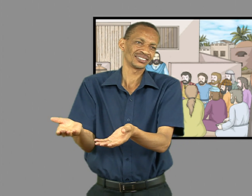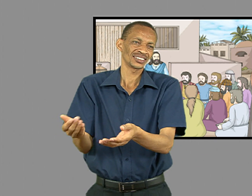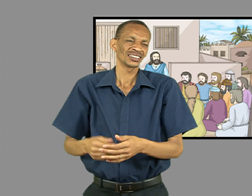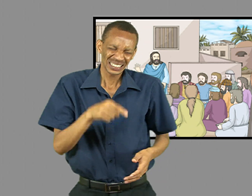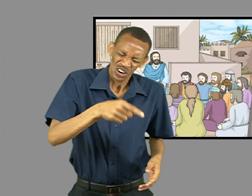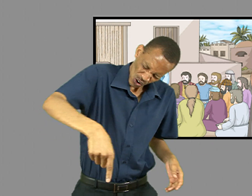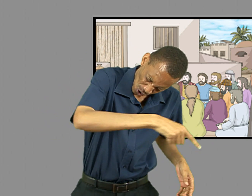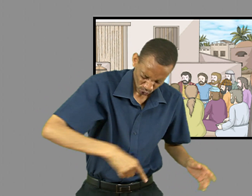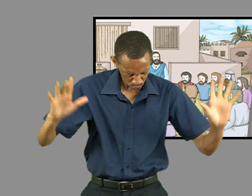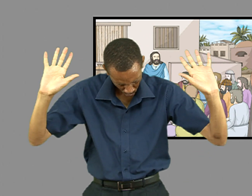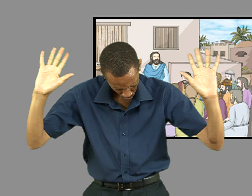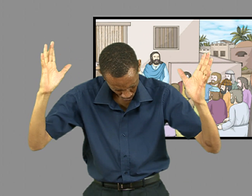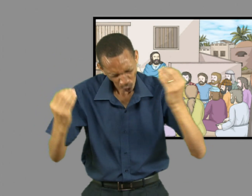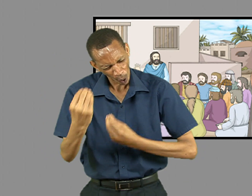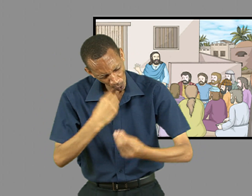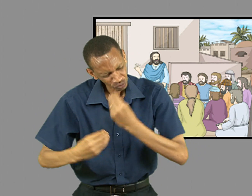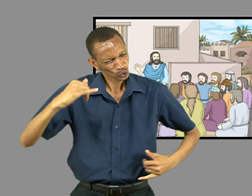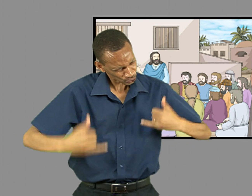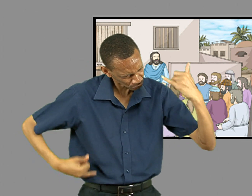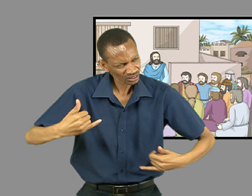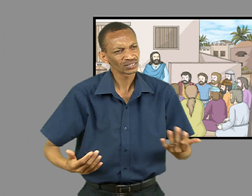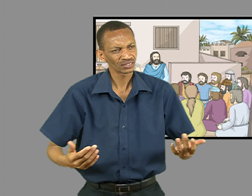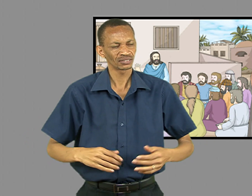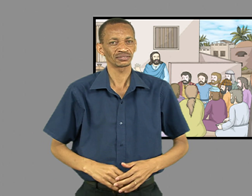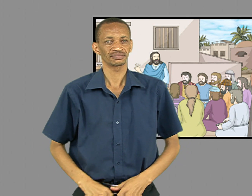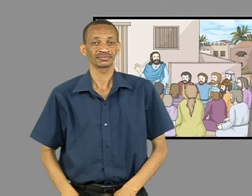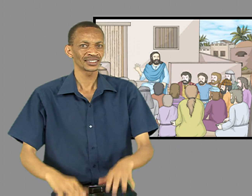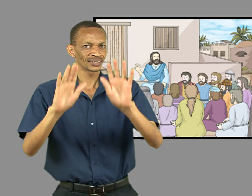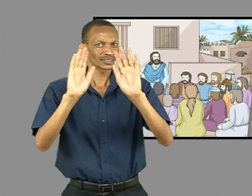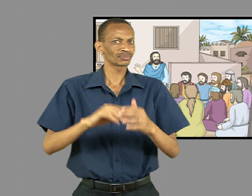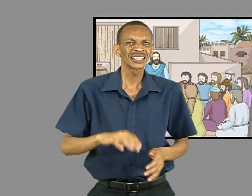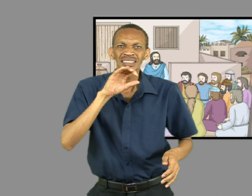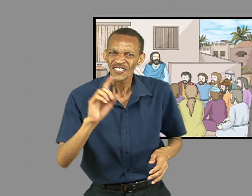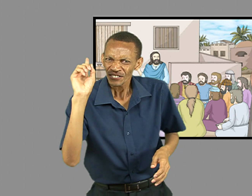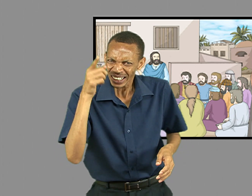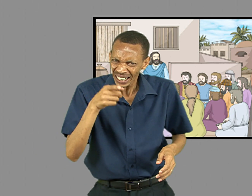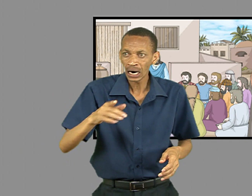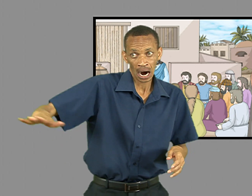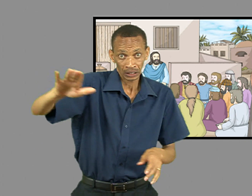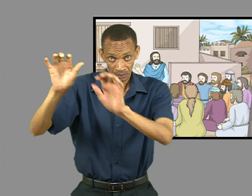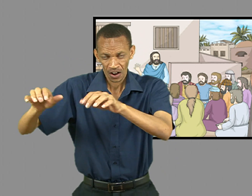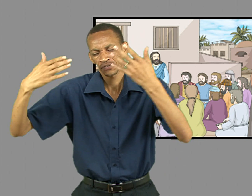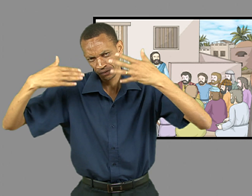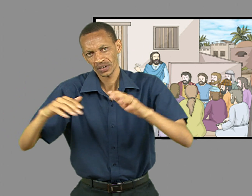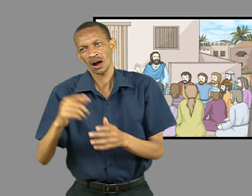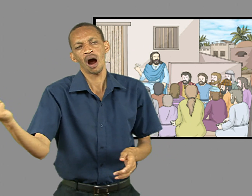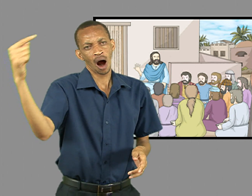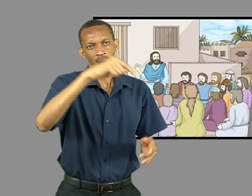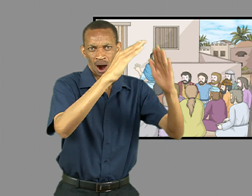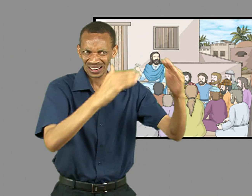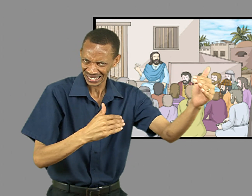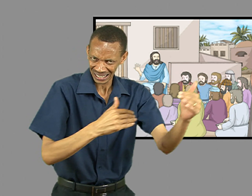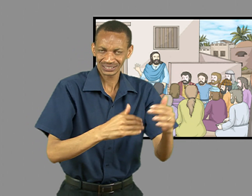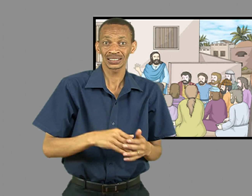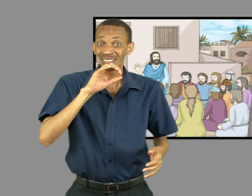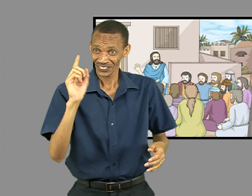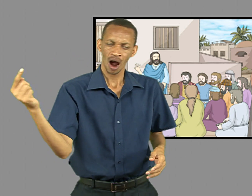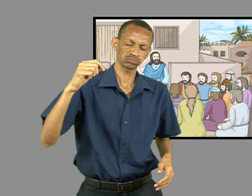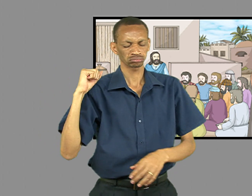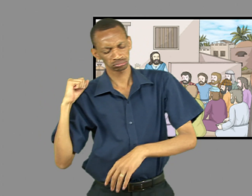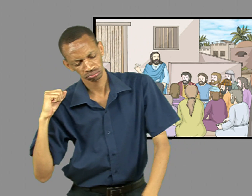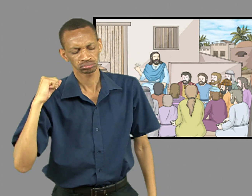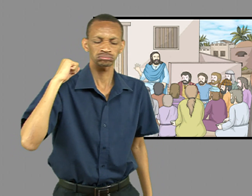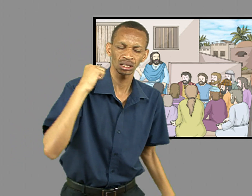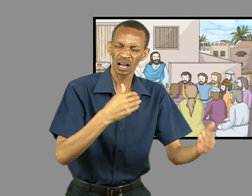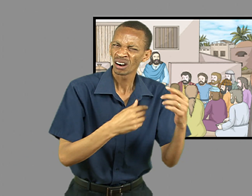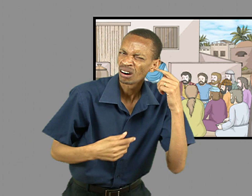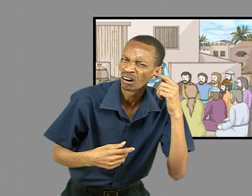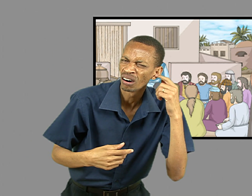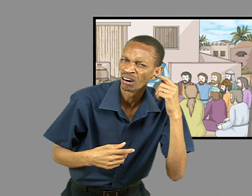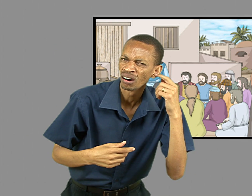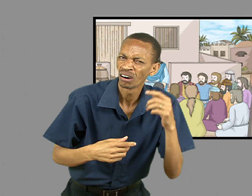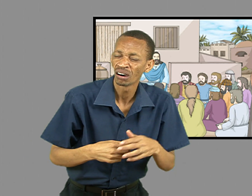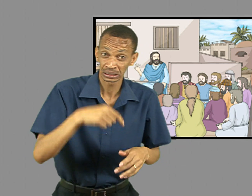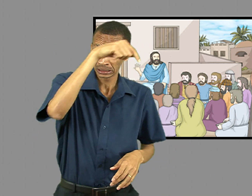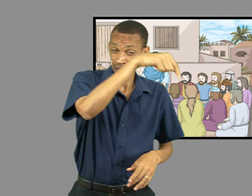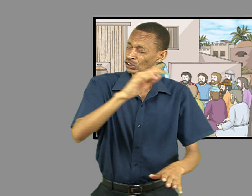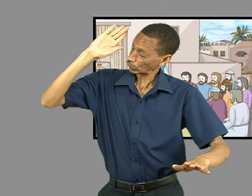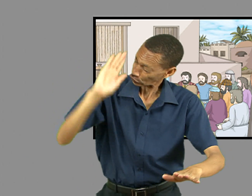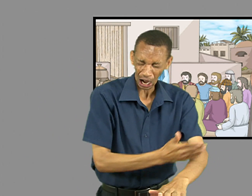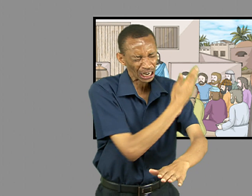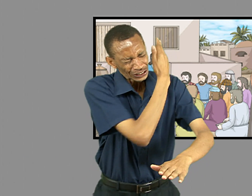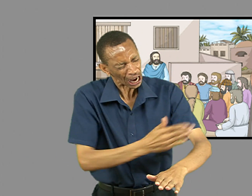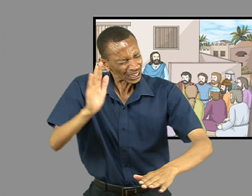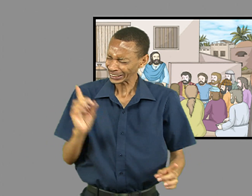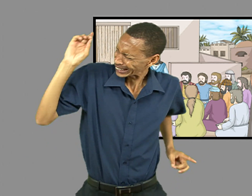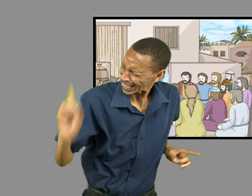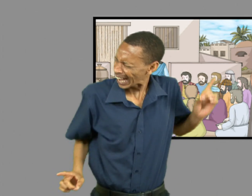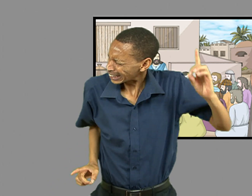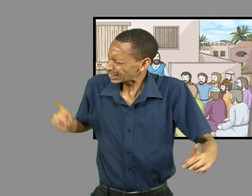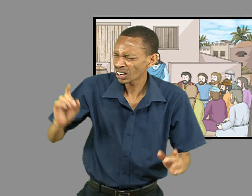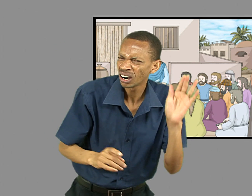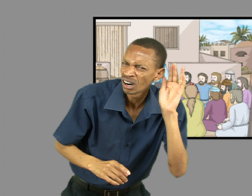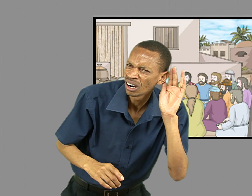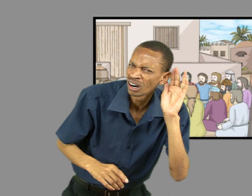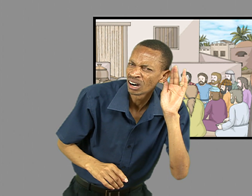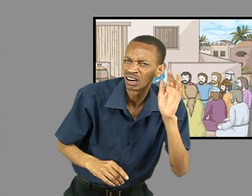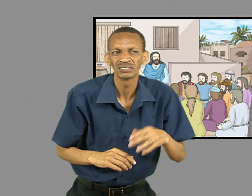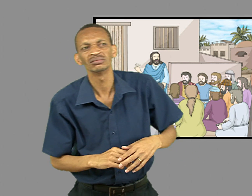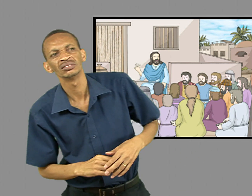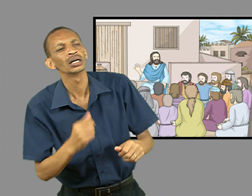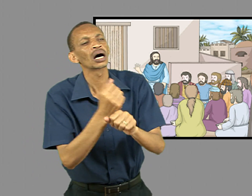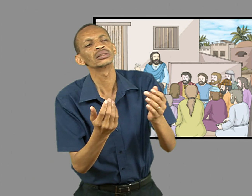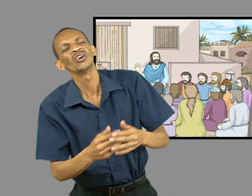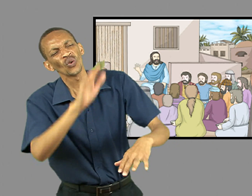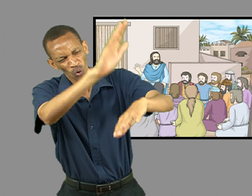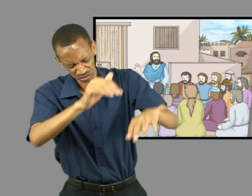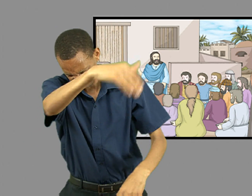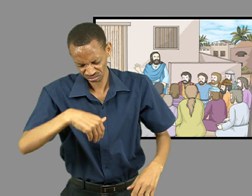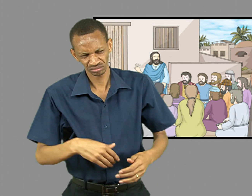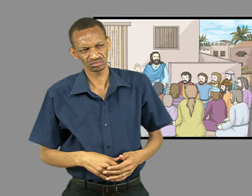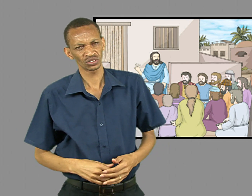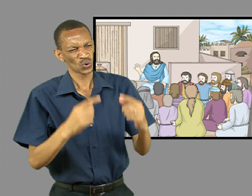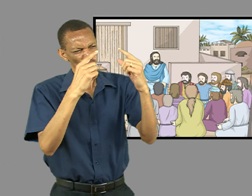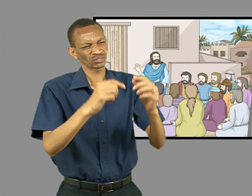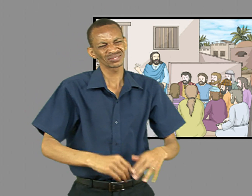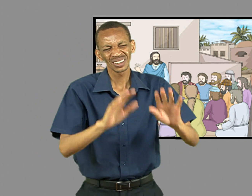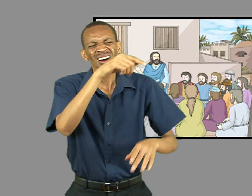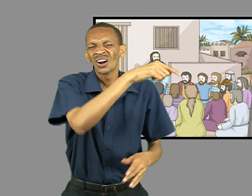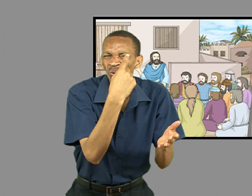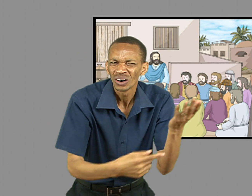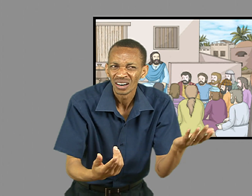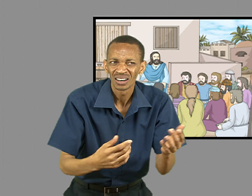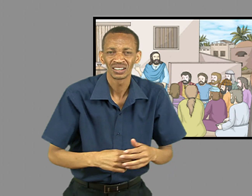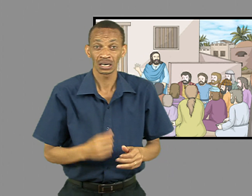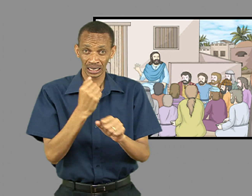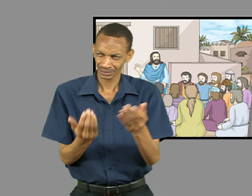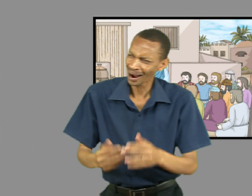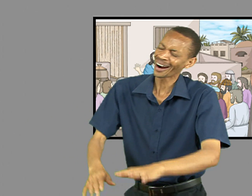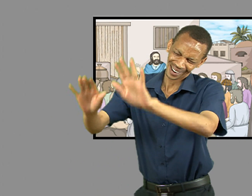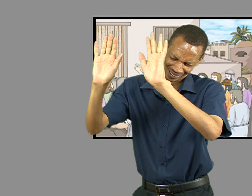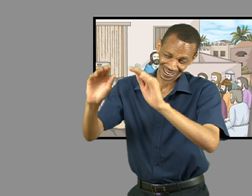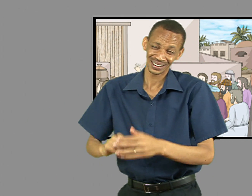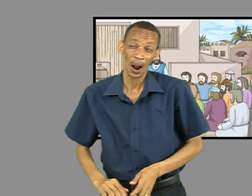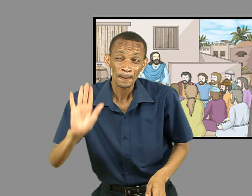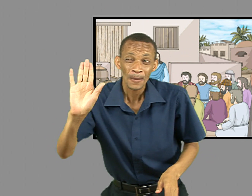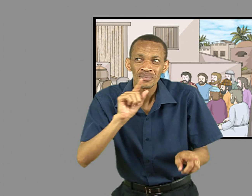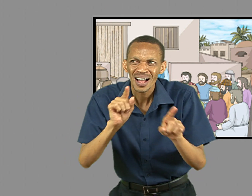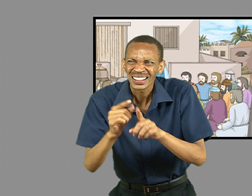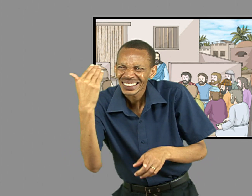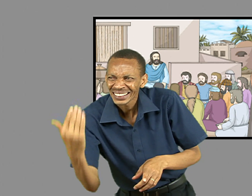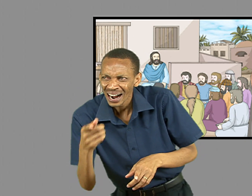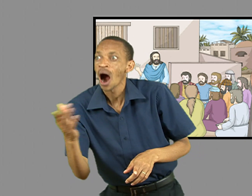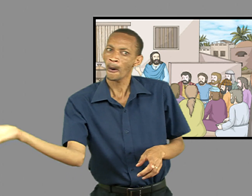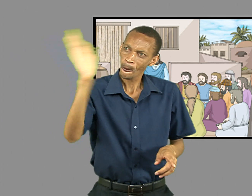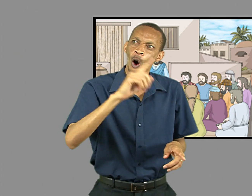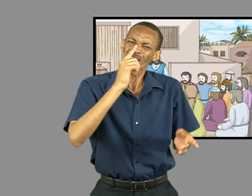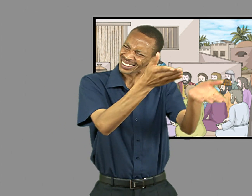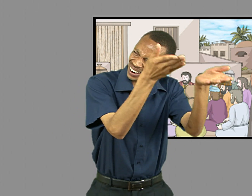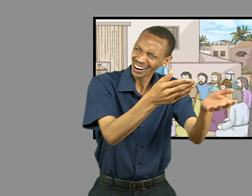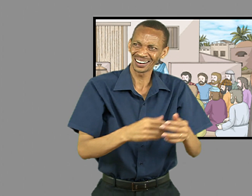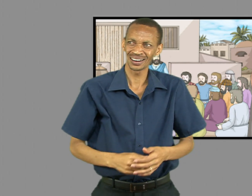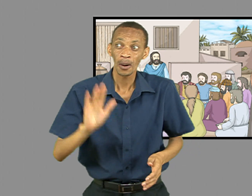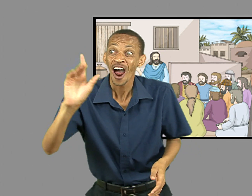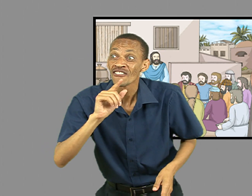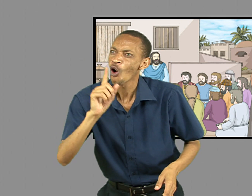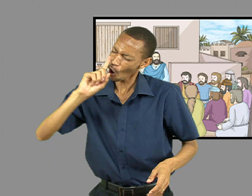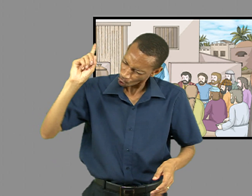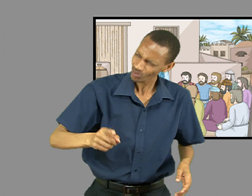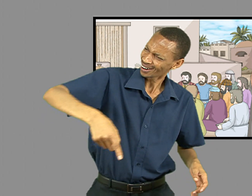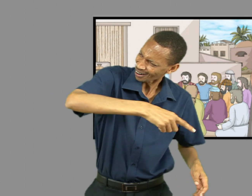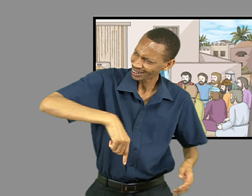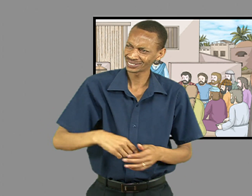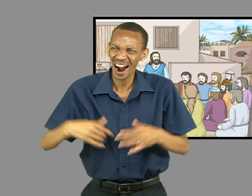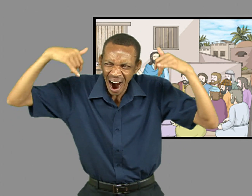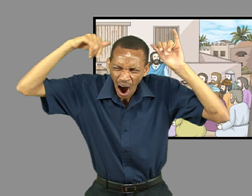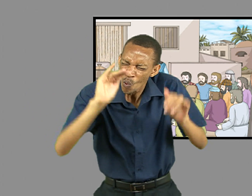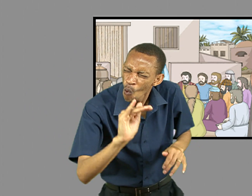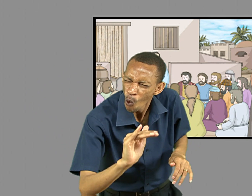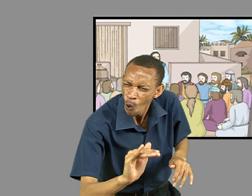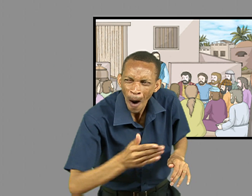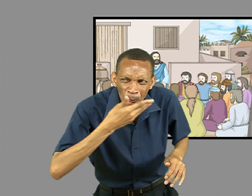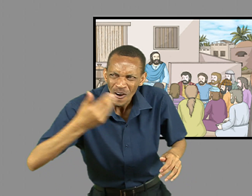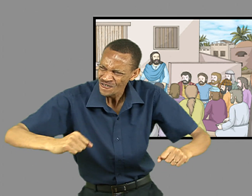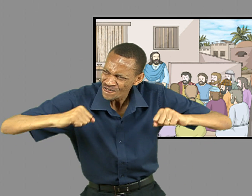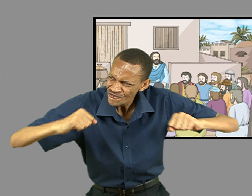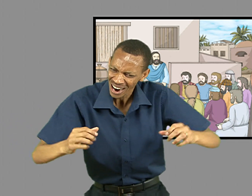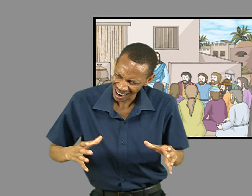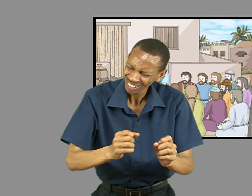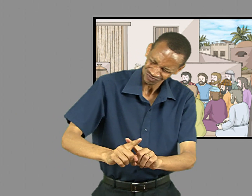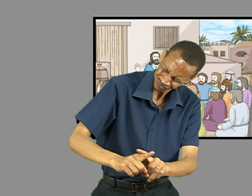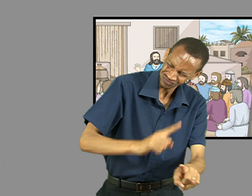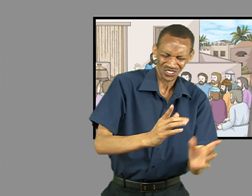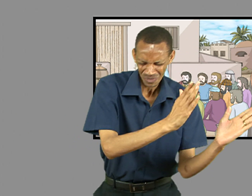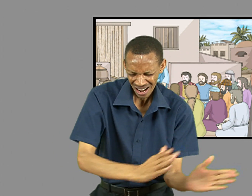He was lost and is found!’ So they began to celebrate. Meanwhile the older son was in the field, and as he approached the house, he heard music and dancing.